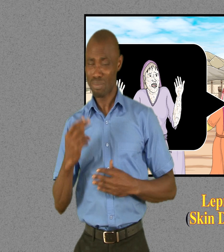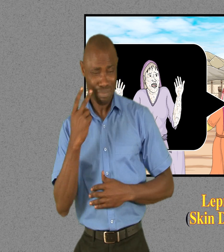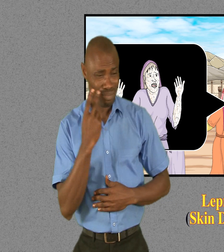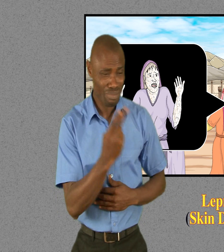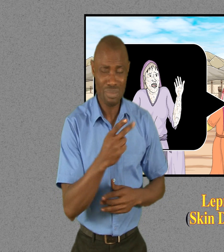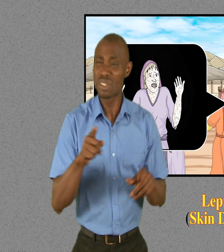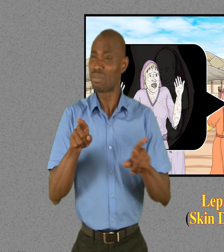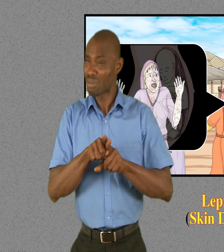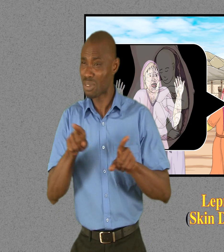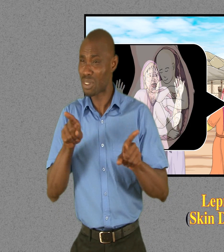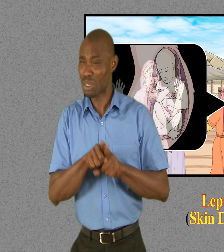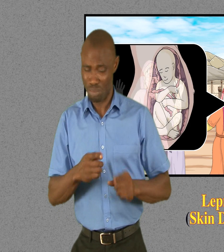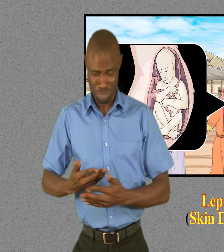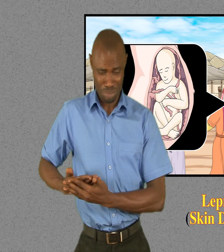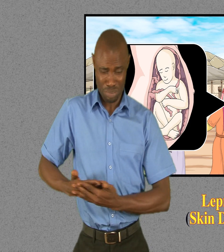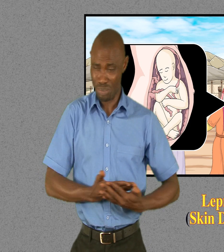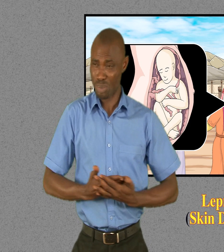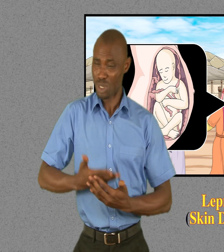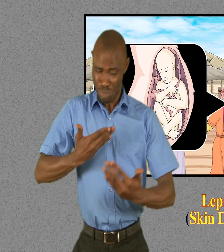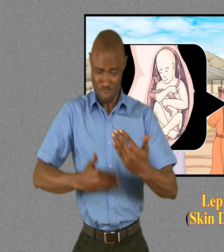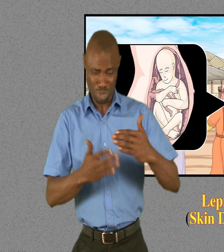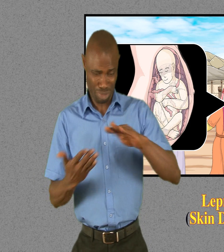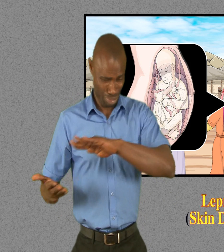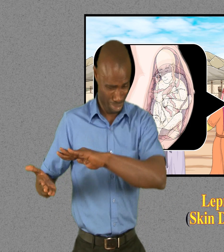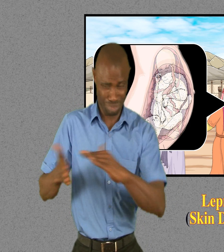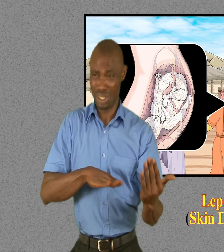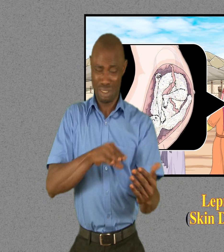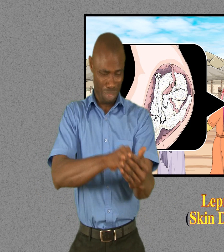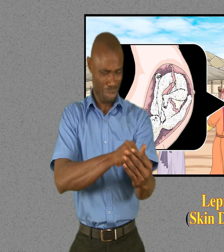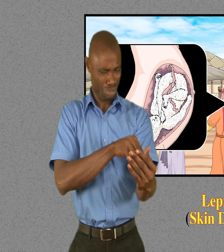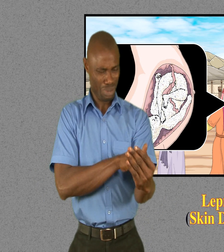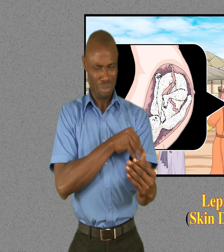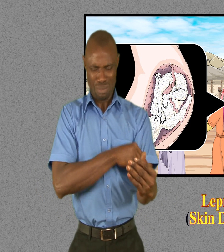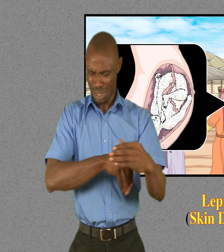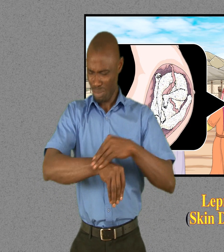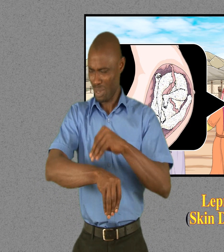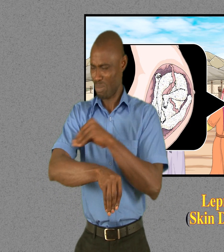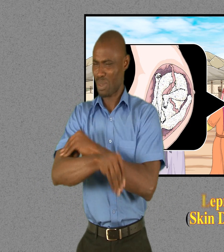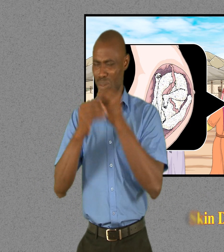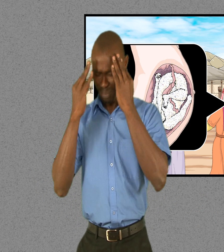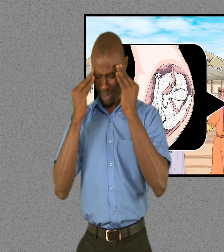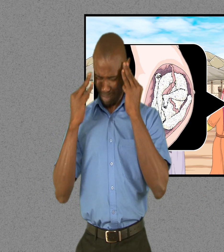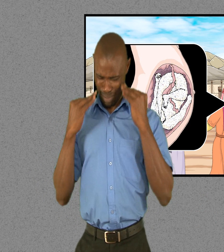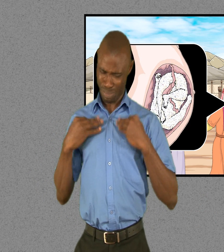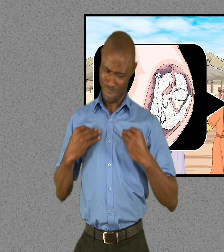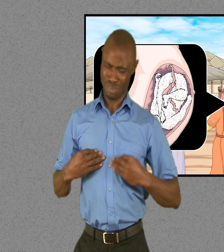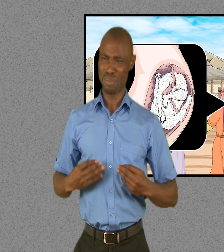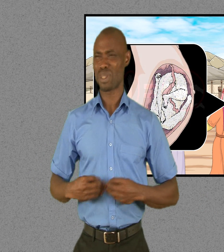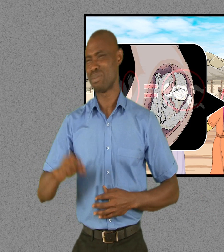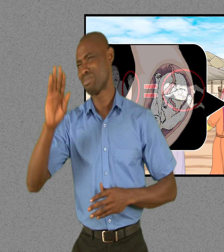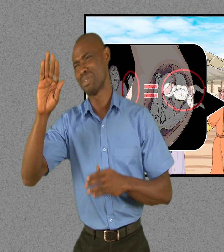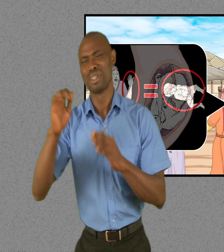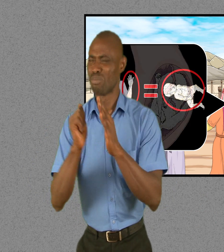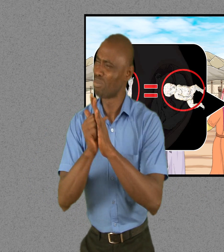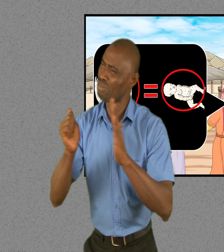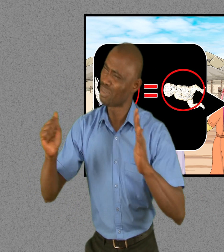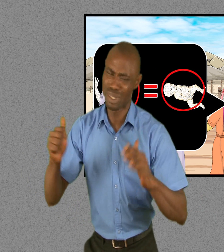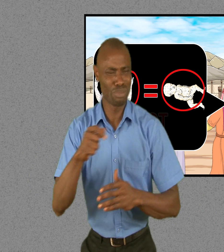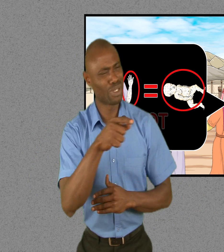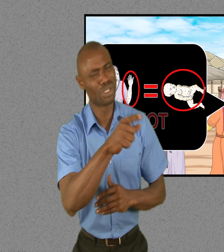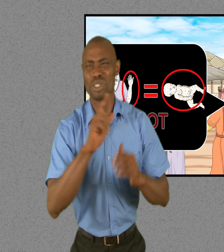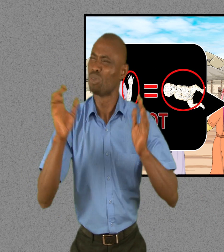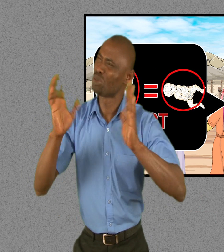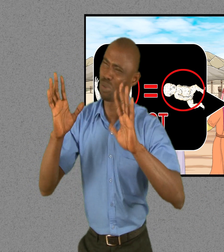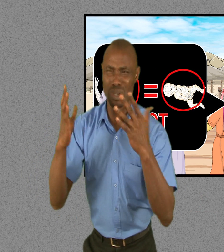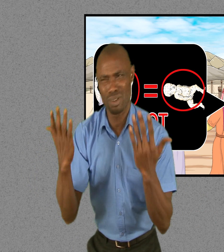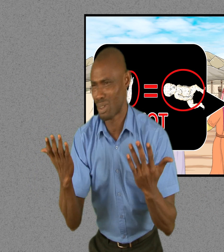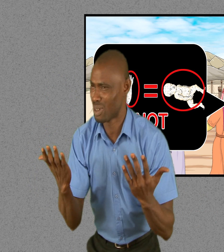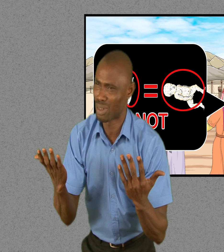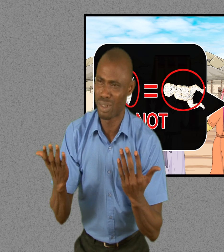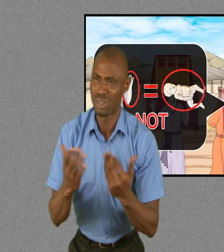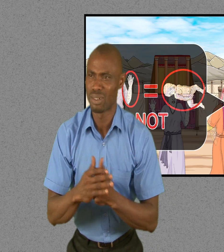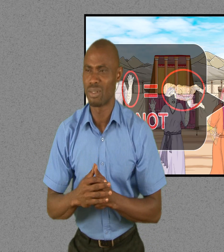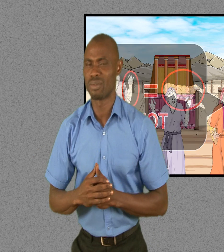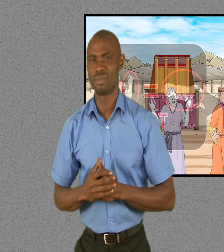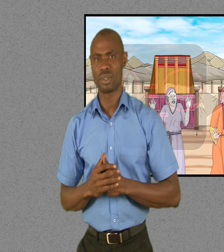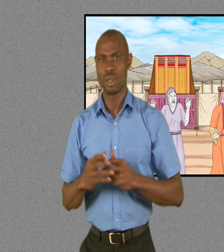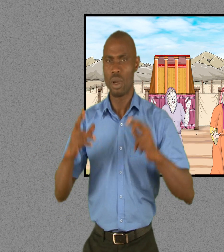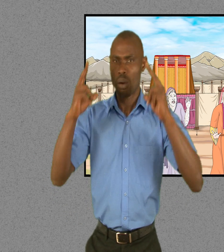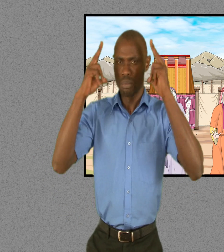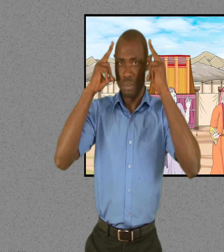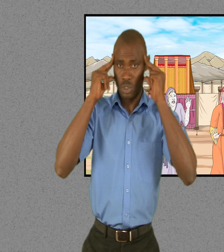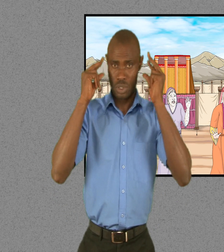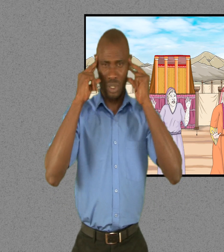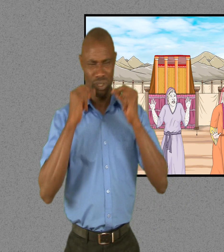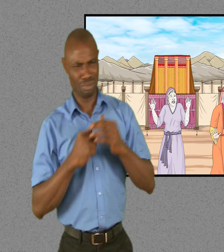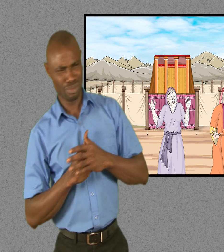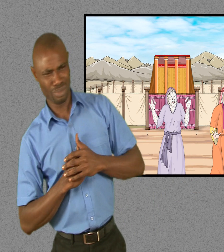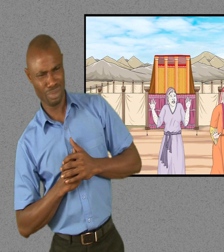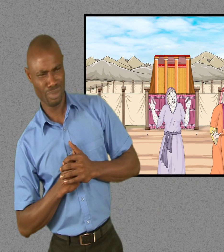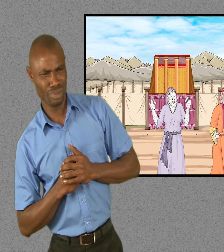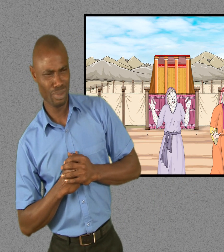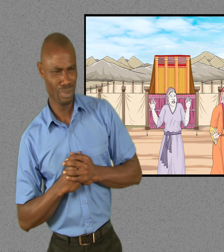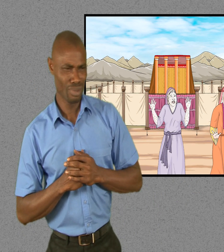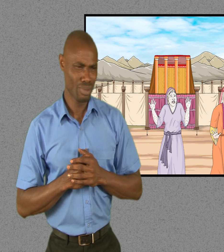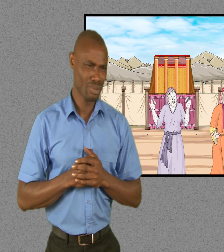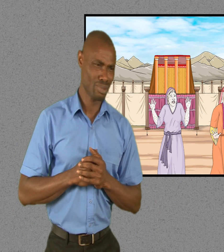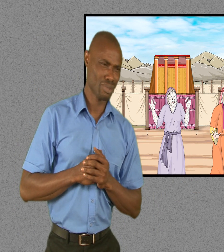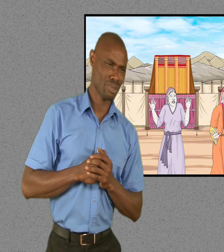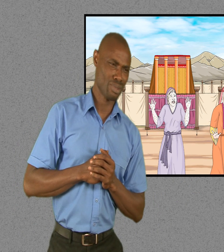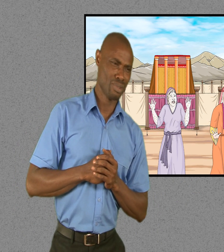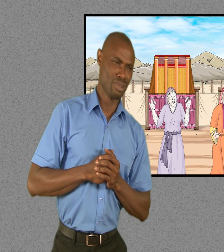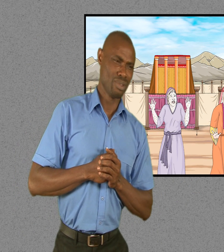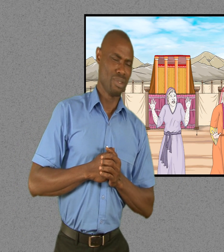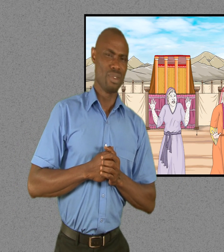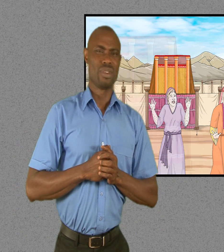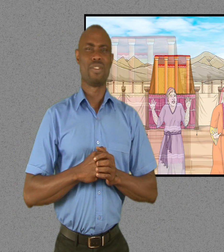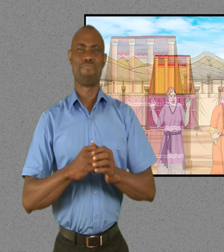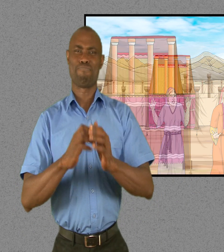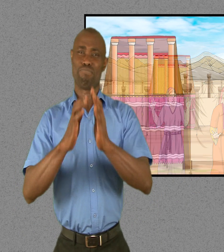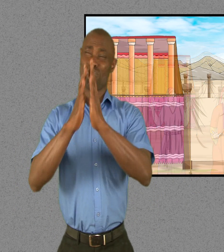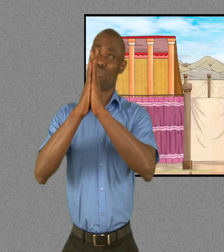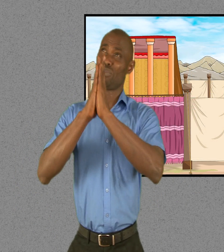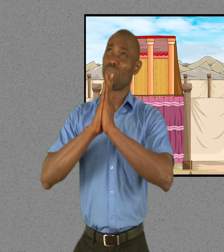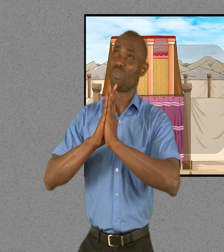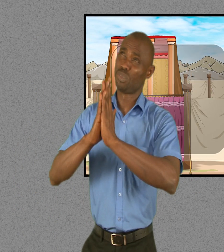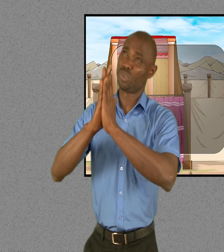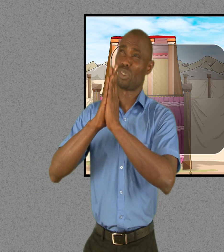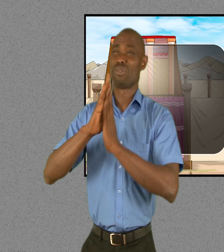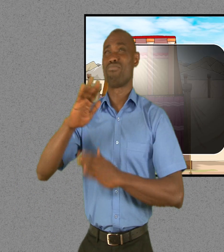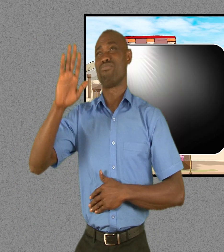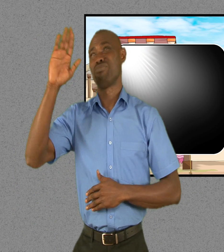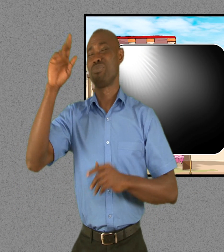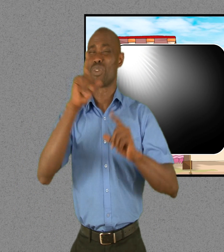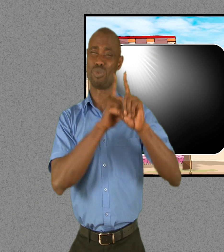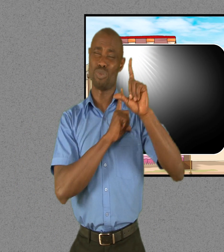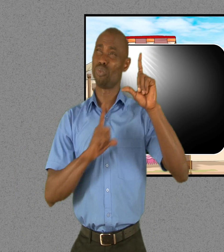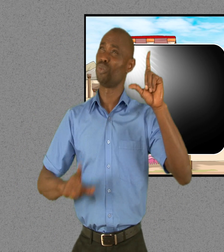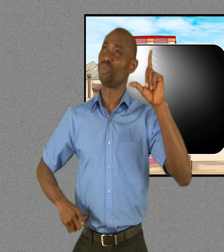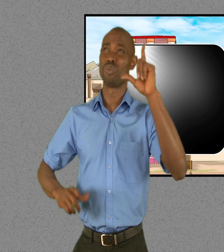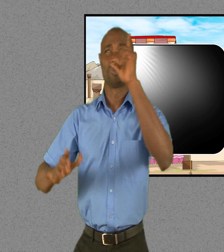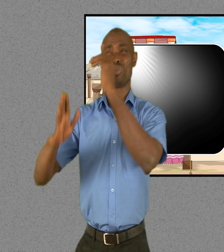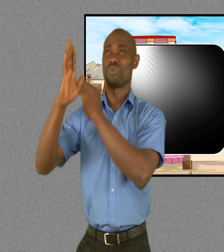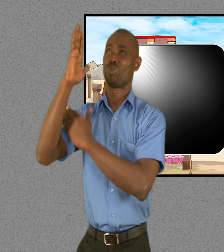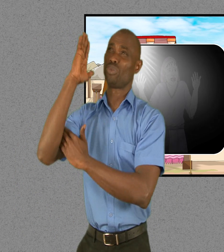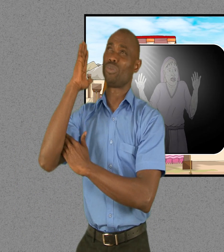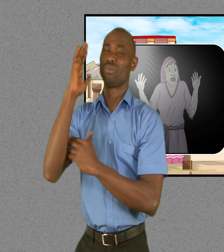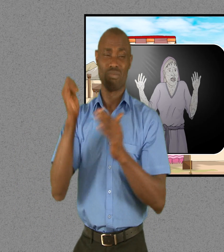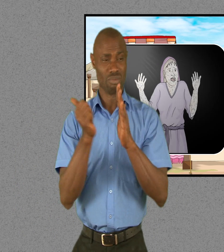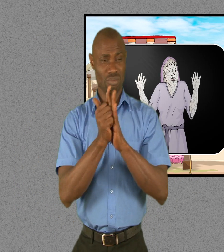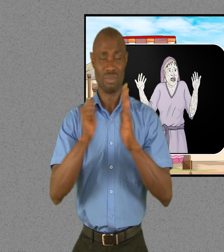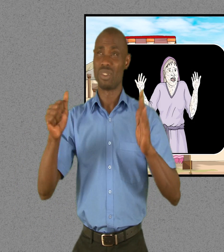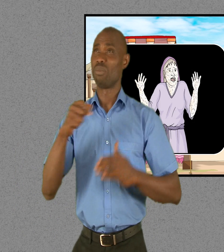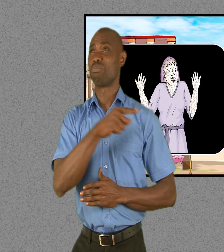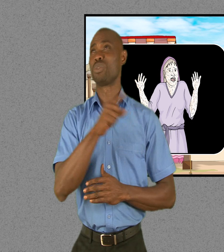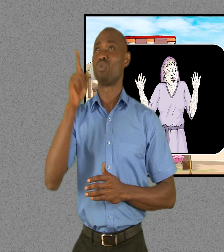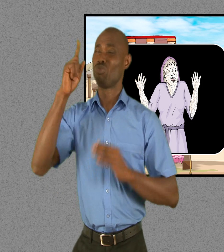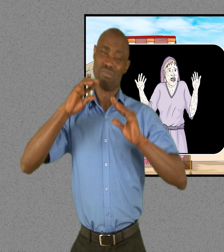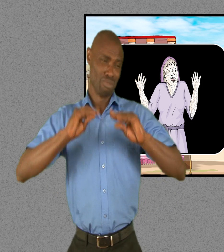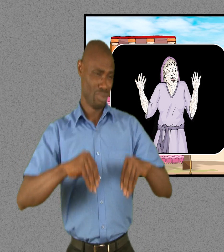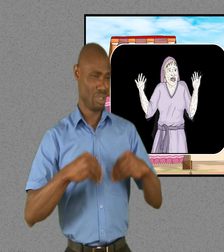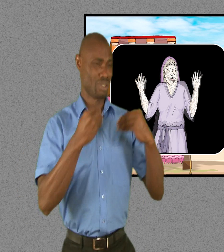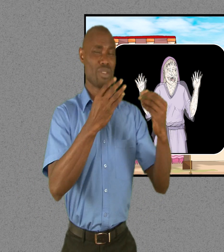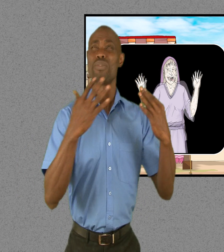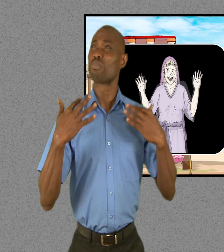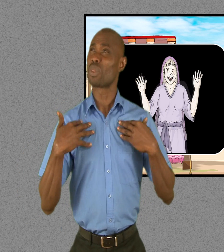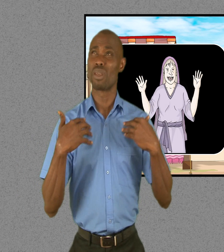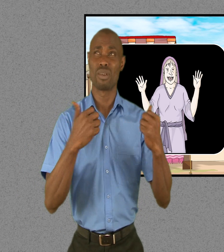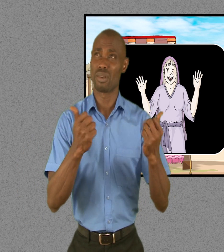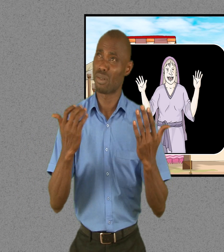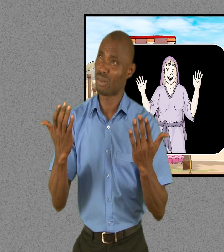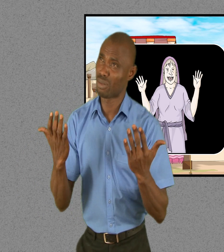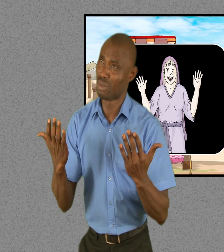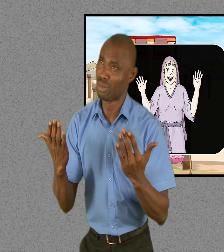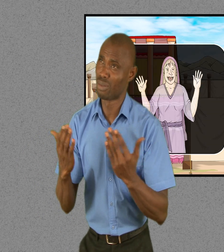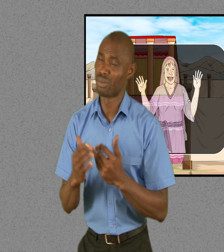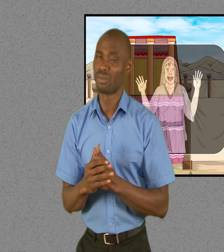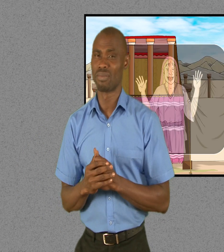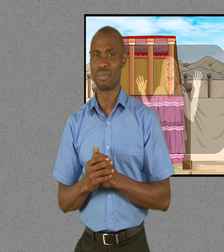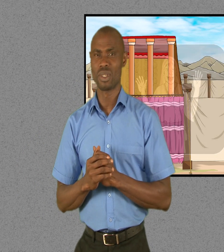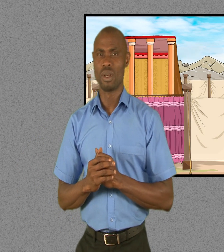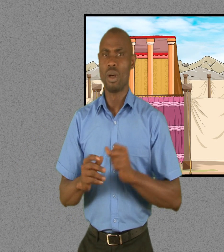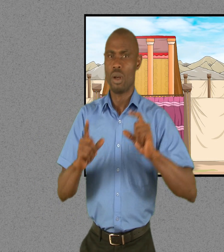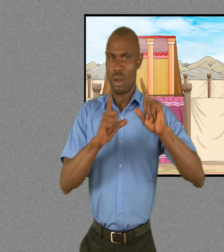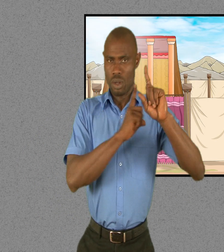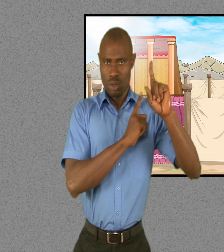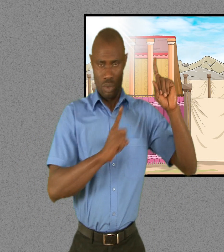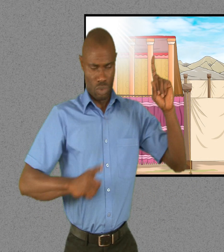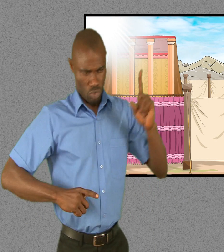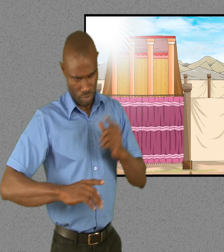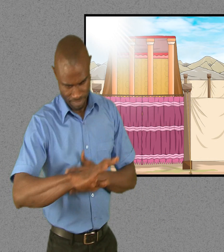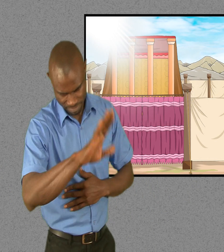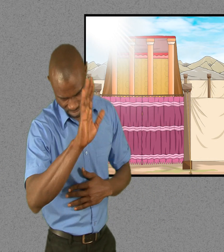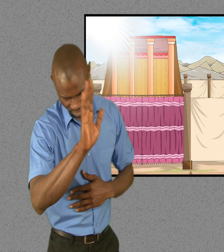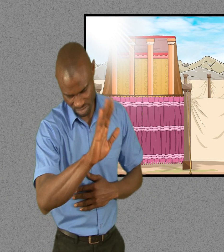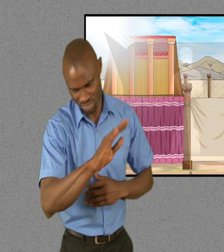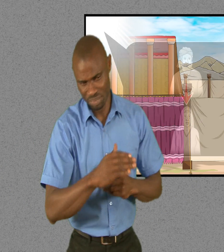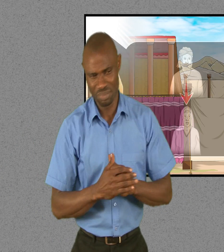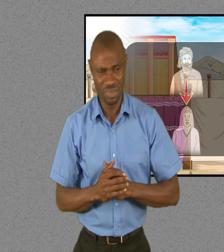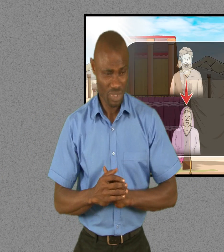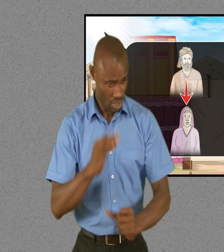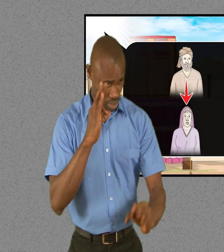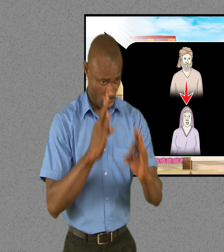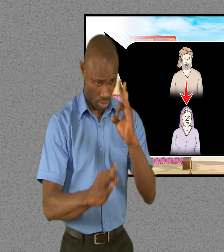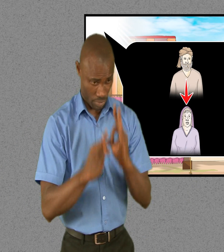Please do not let her be like a stillborn infant whose flesh is half consumed when he comes out of his mother’s womb.” So Moses cried out to the LORD, “O God, please heal her!”